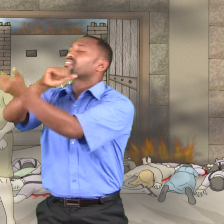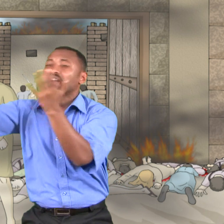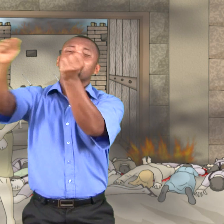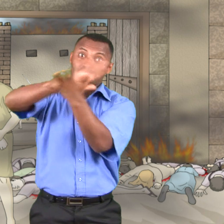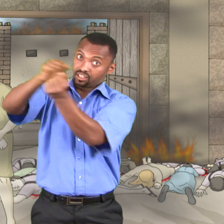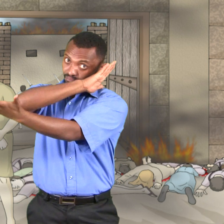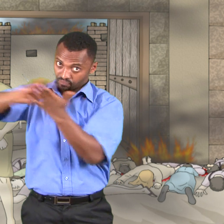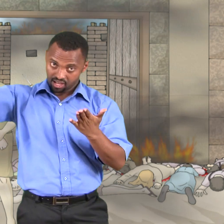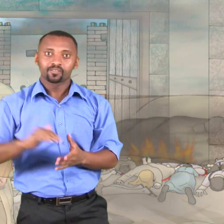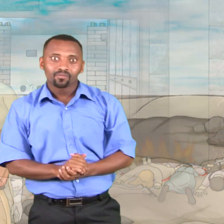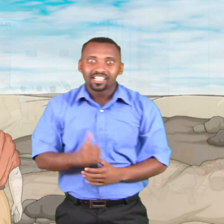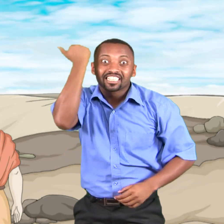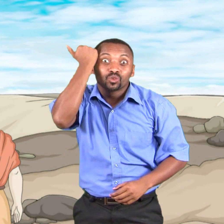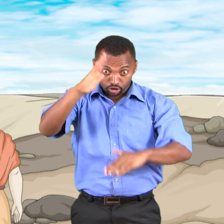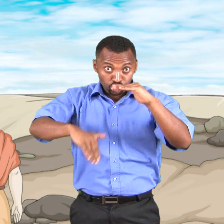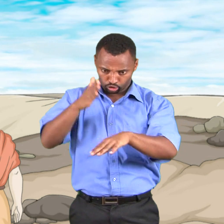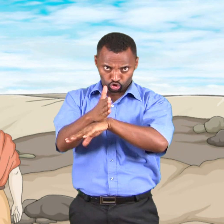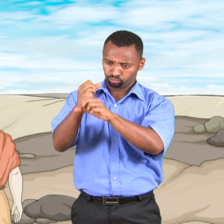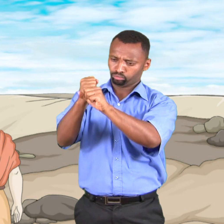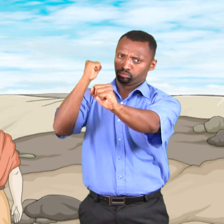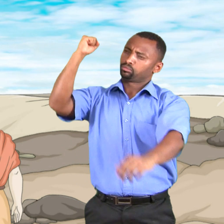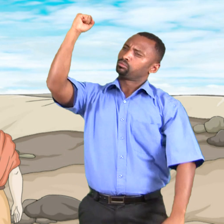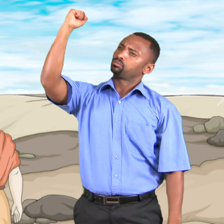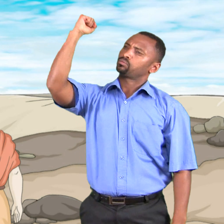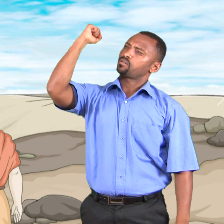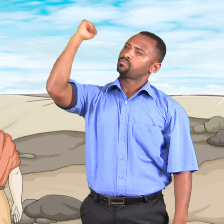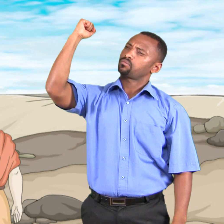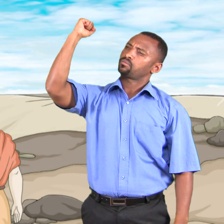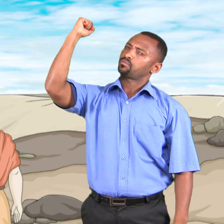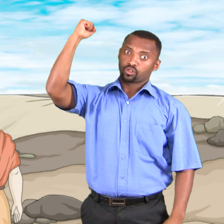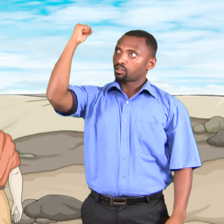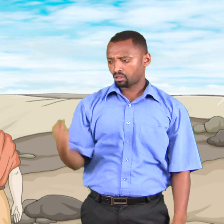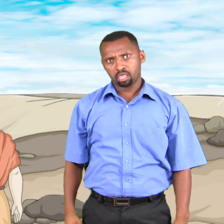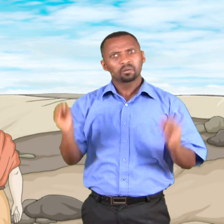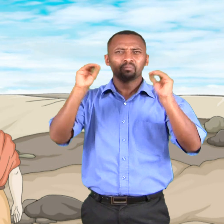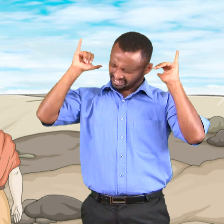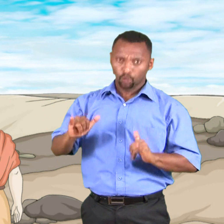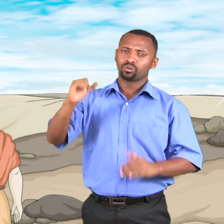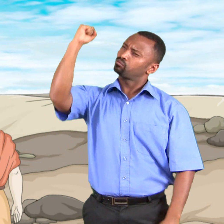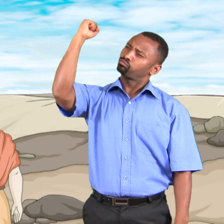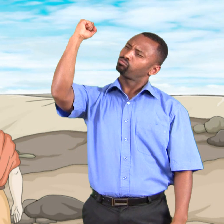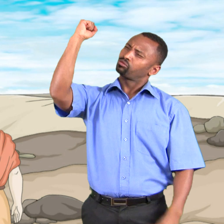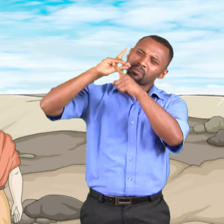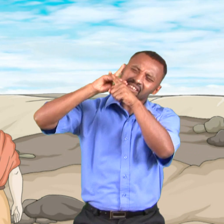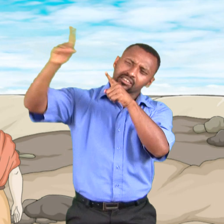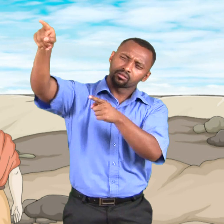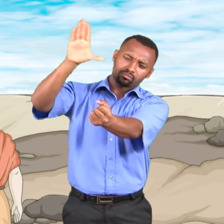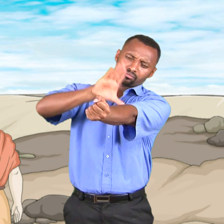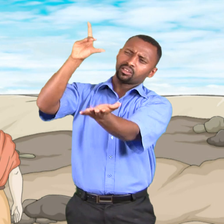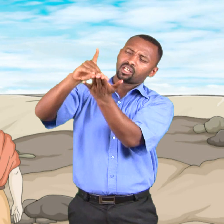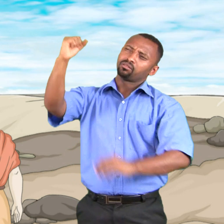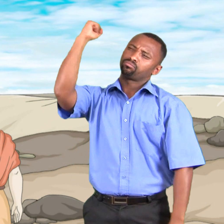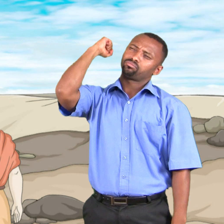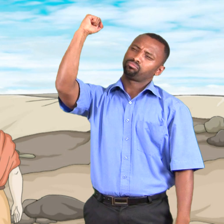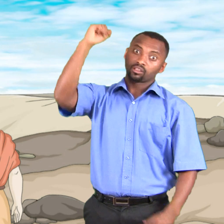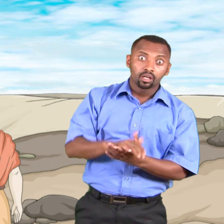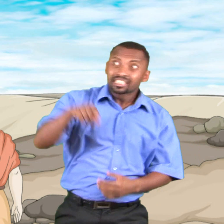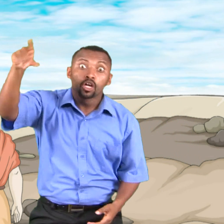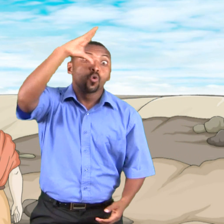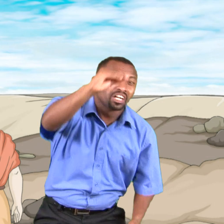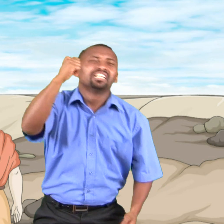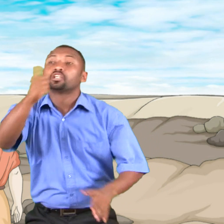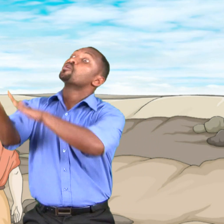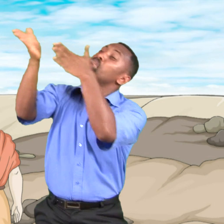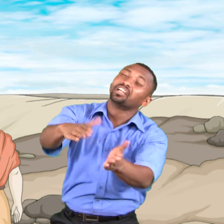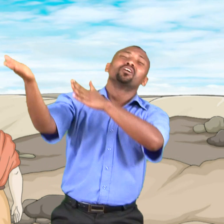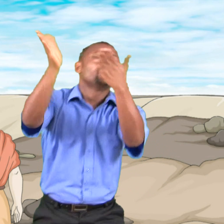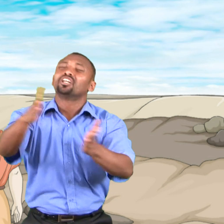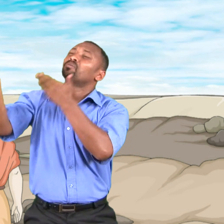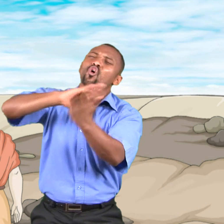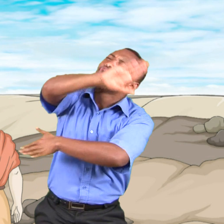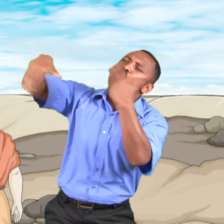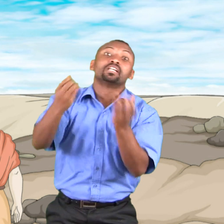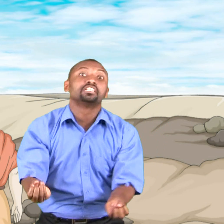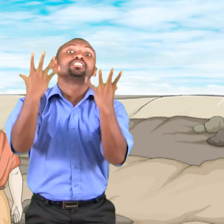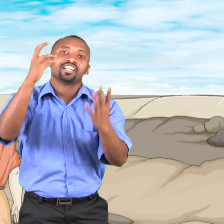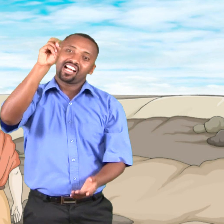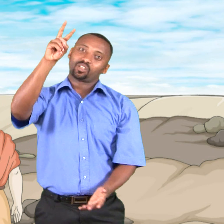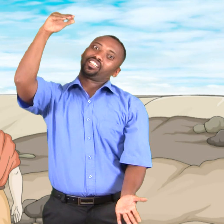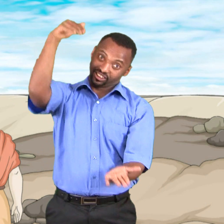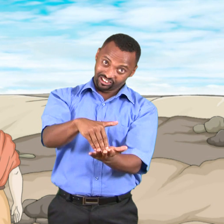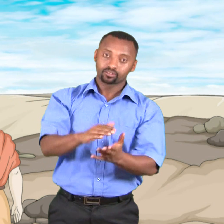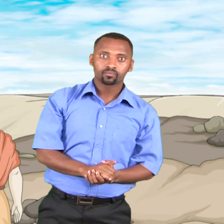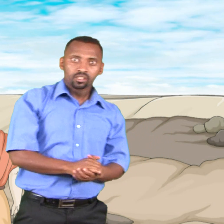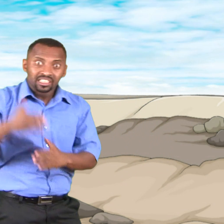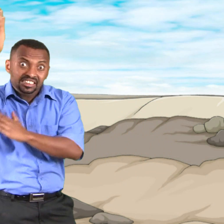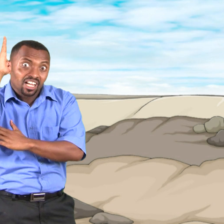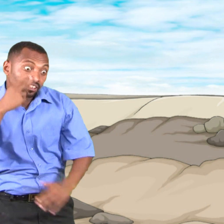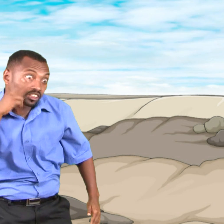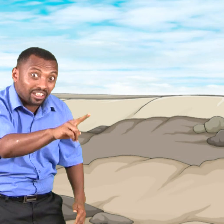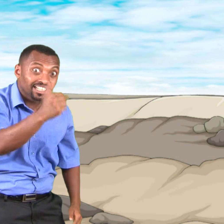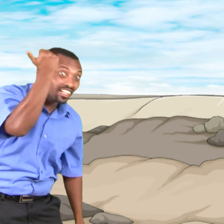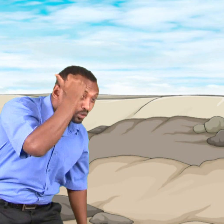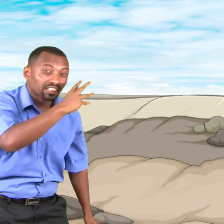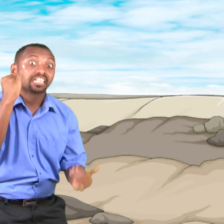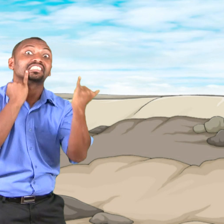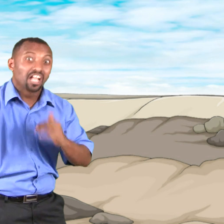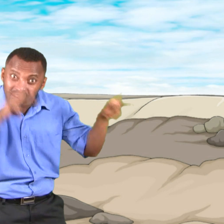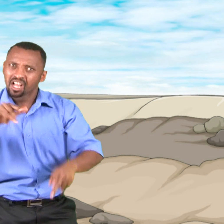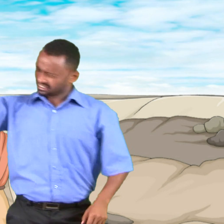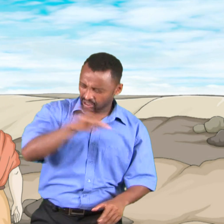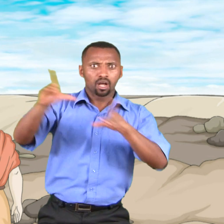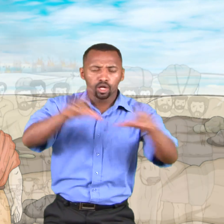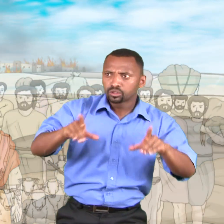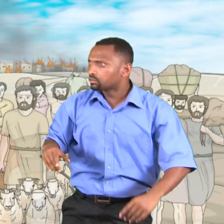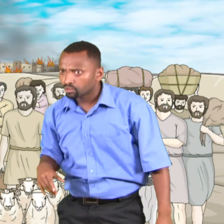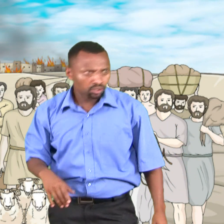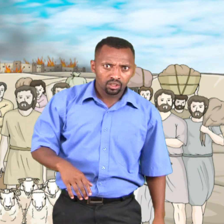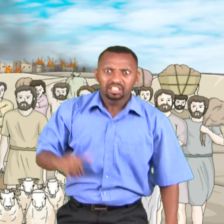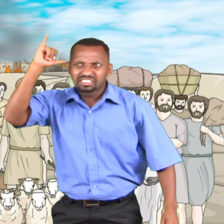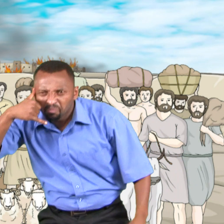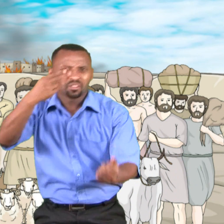Joshua did not draw back the hand that held his battle lance until he had devoted to destruction all who lived in Ai.